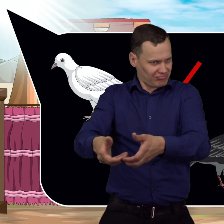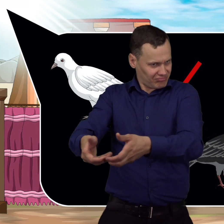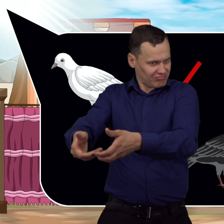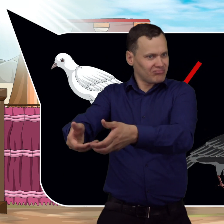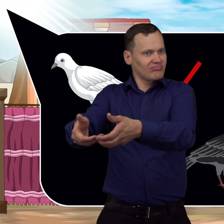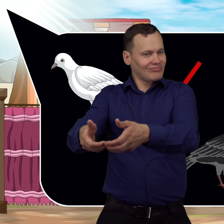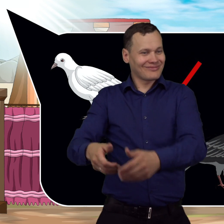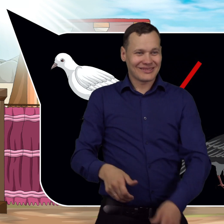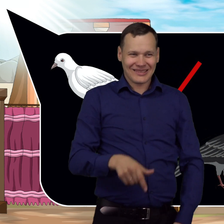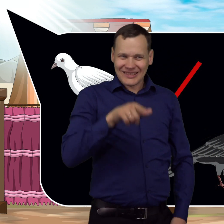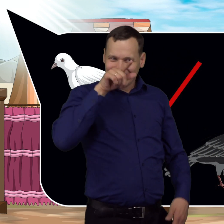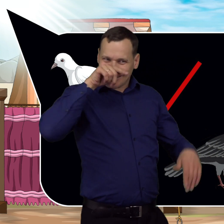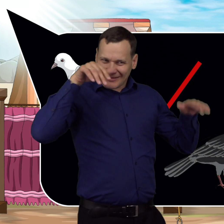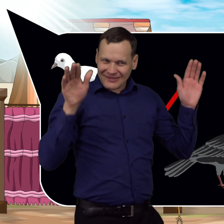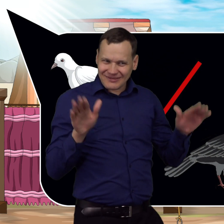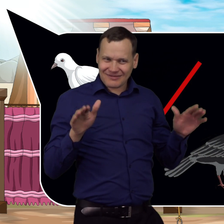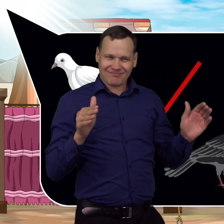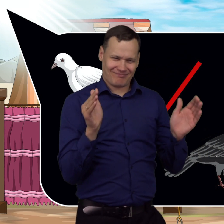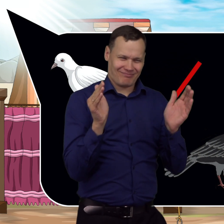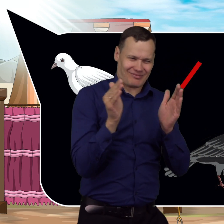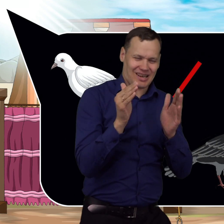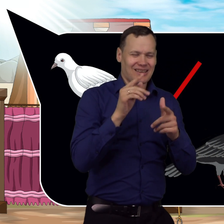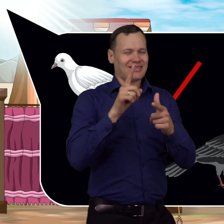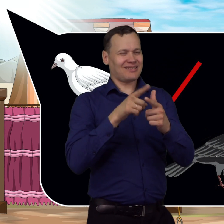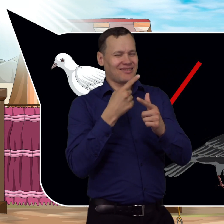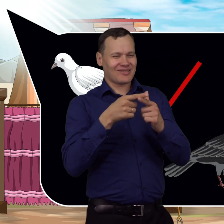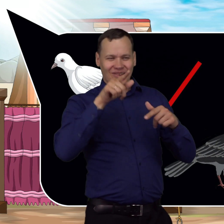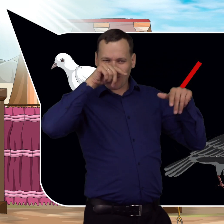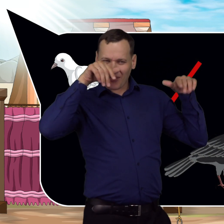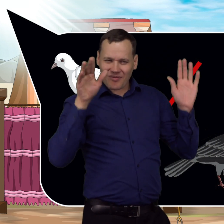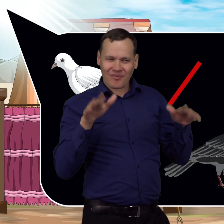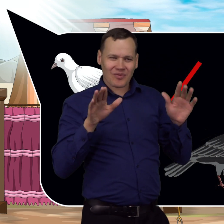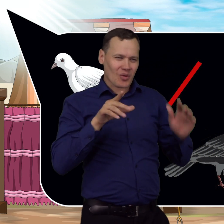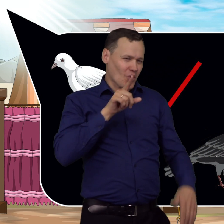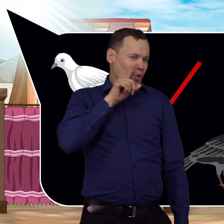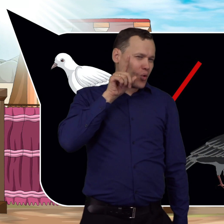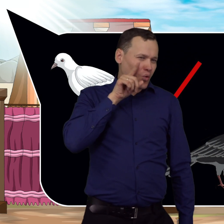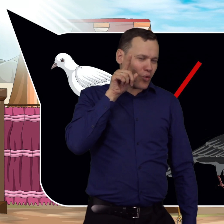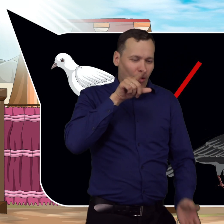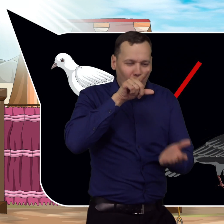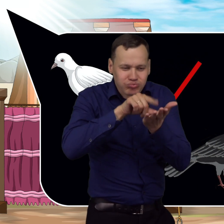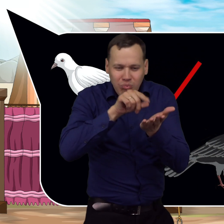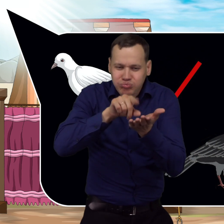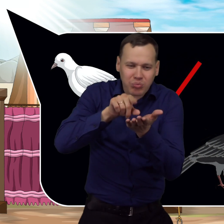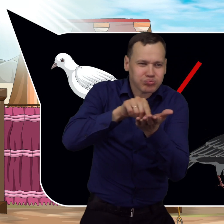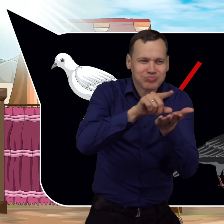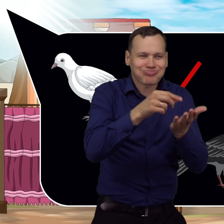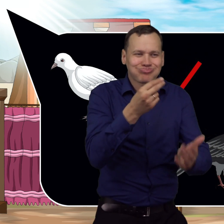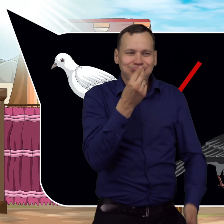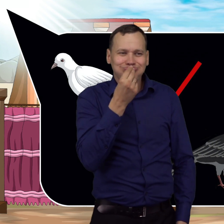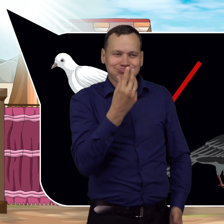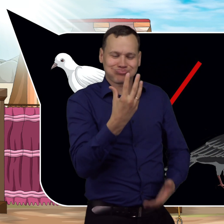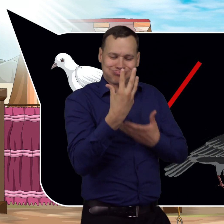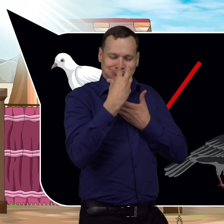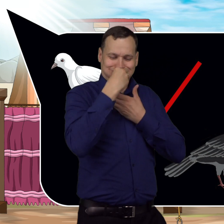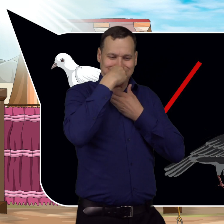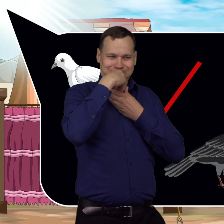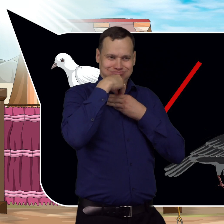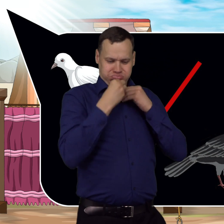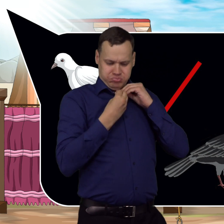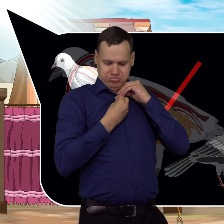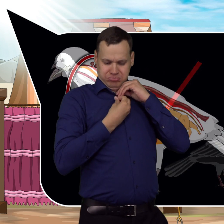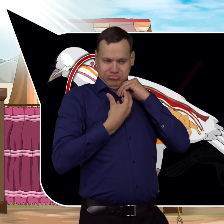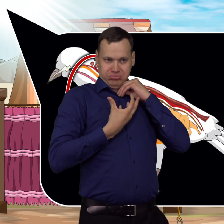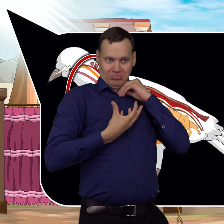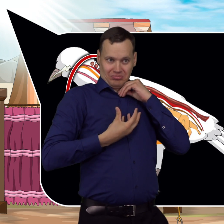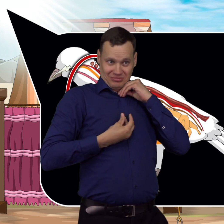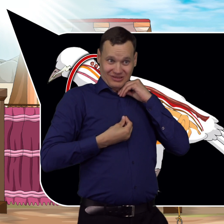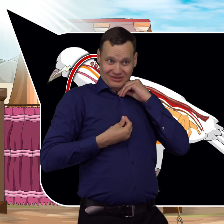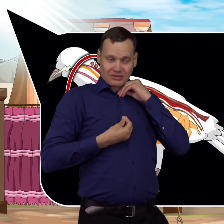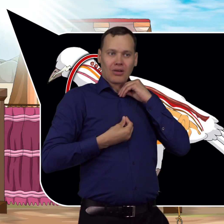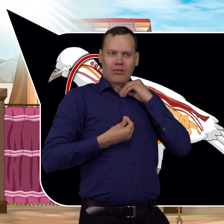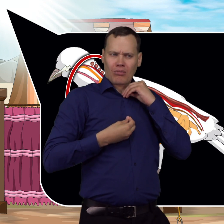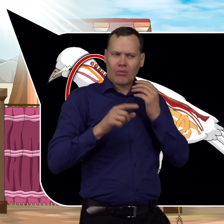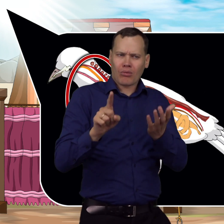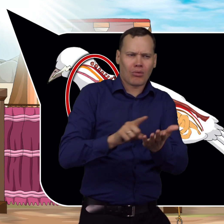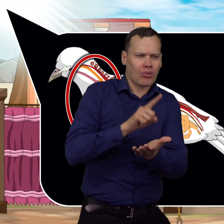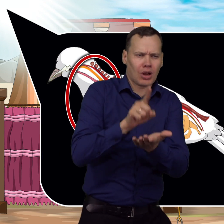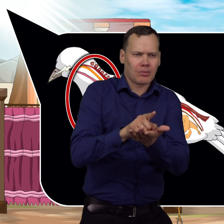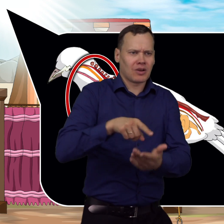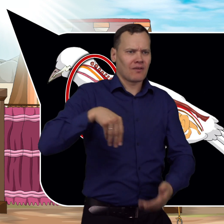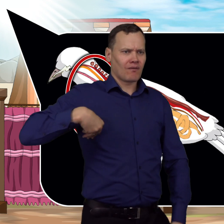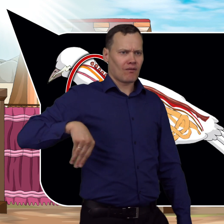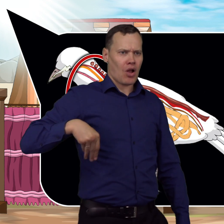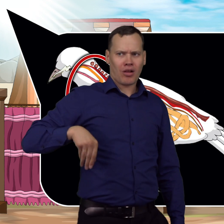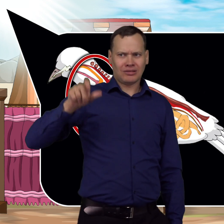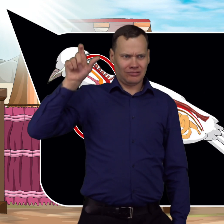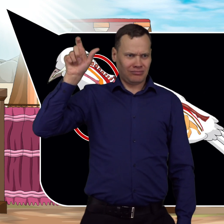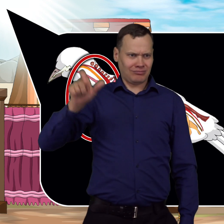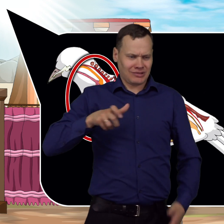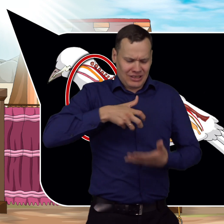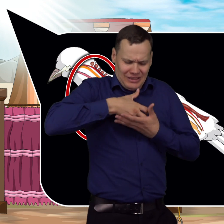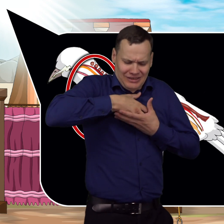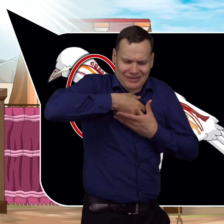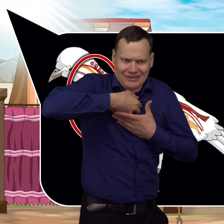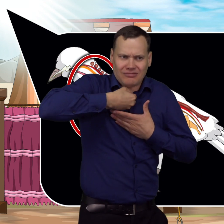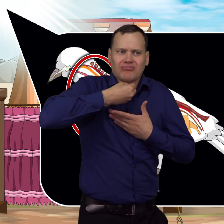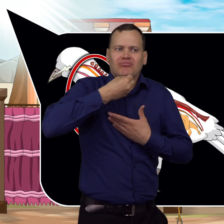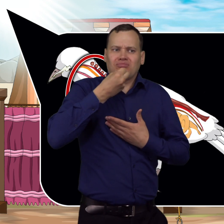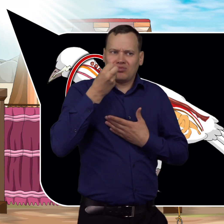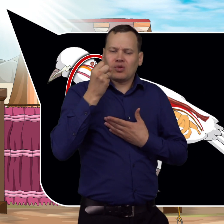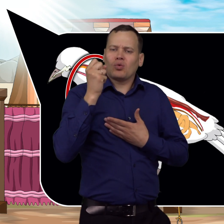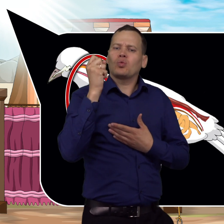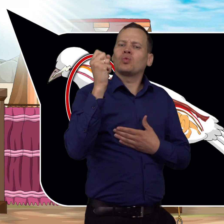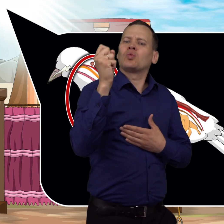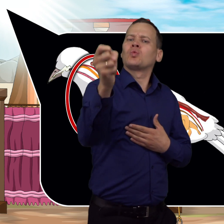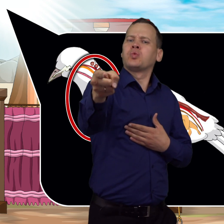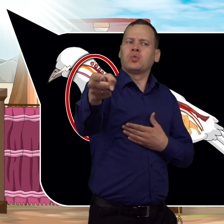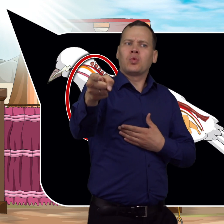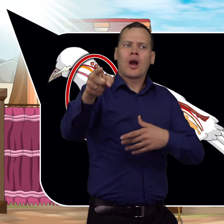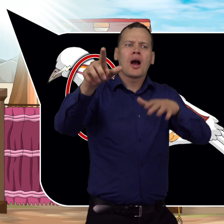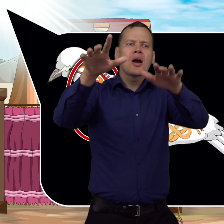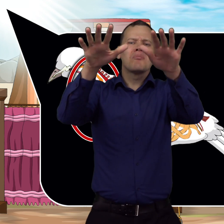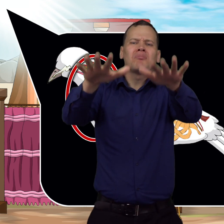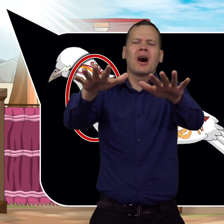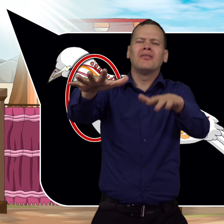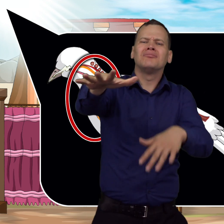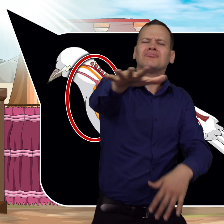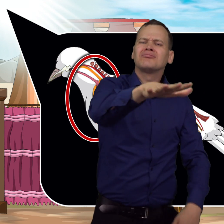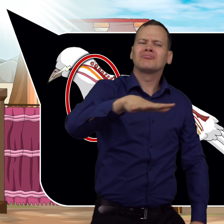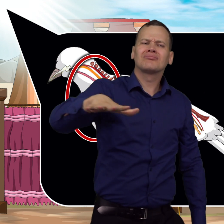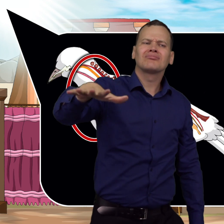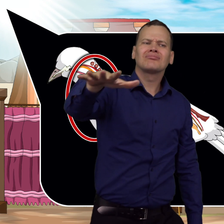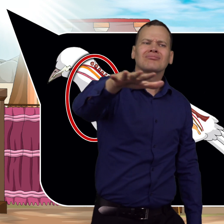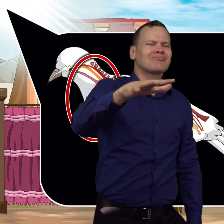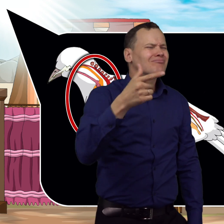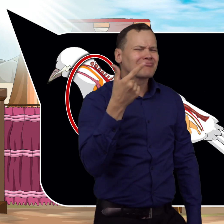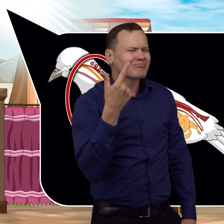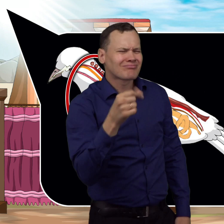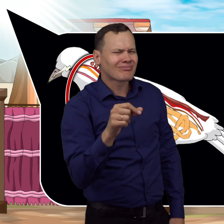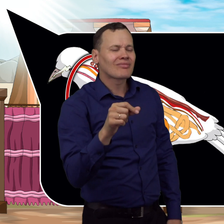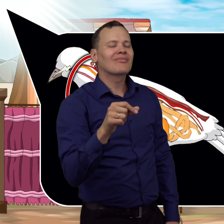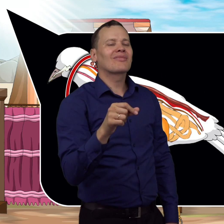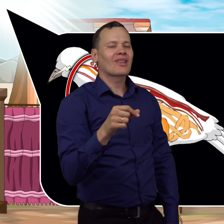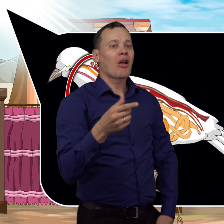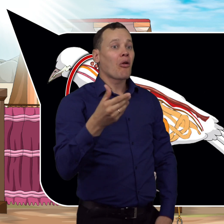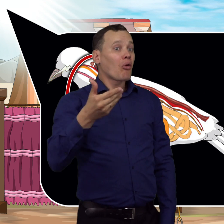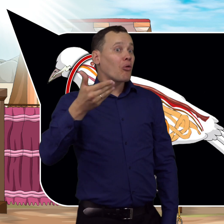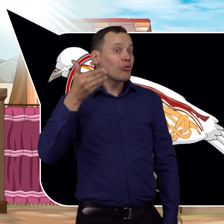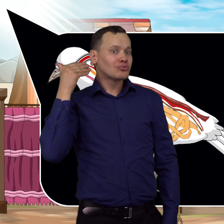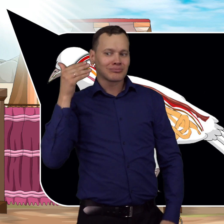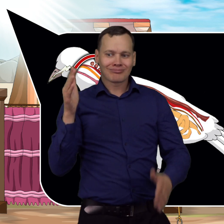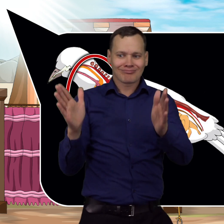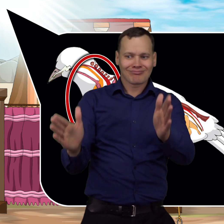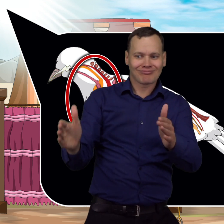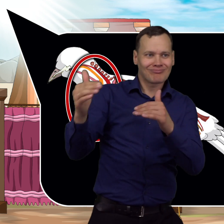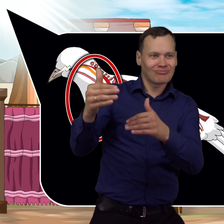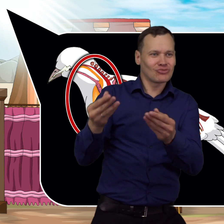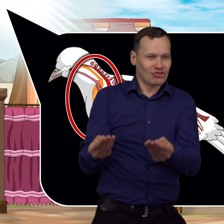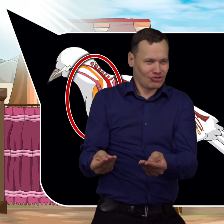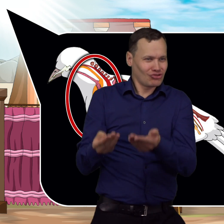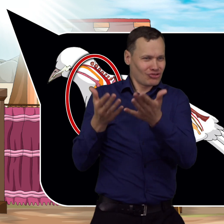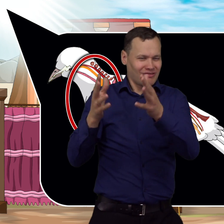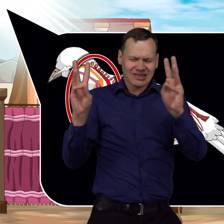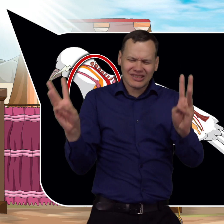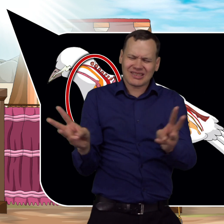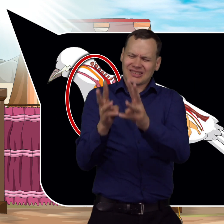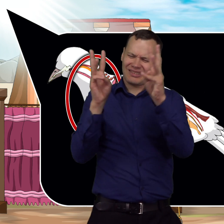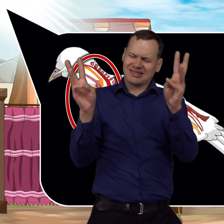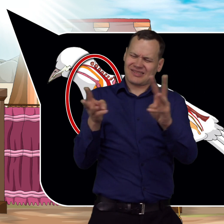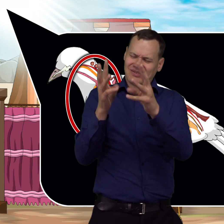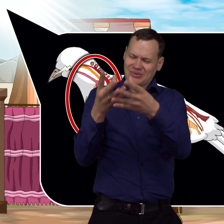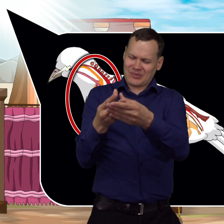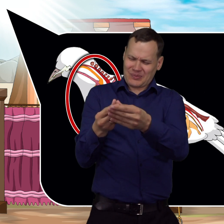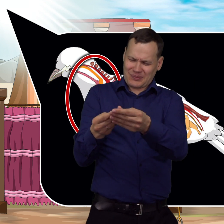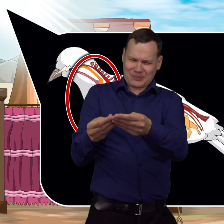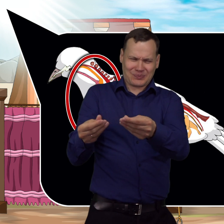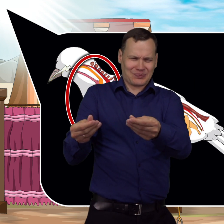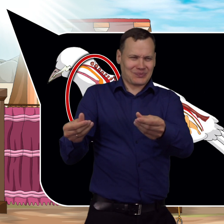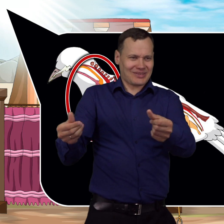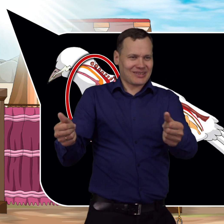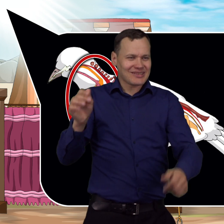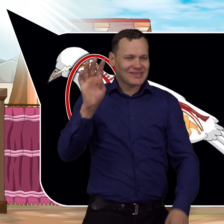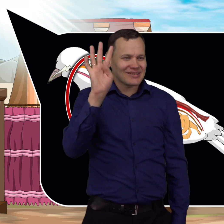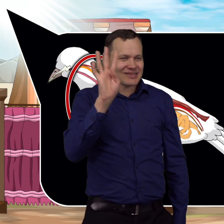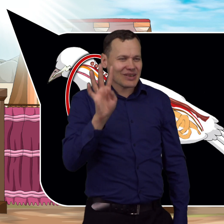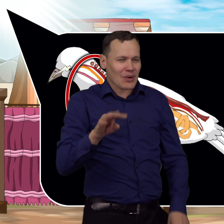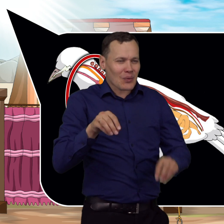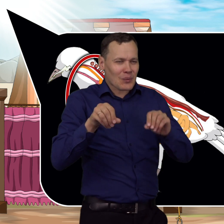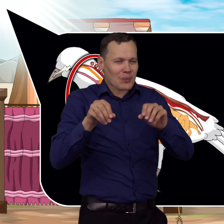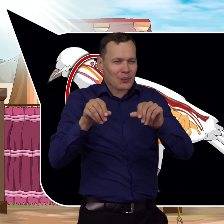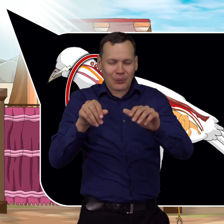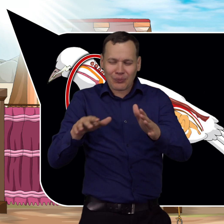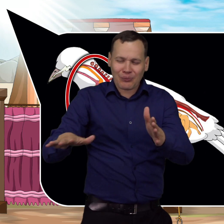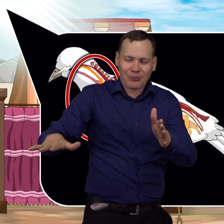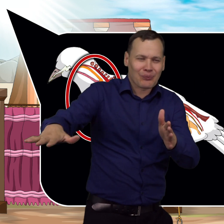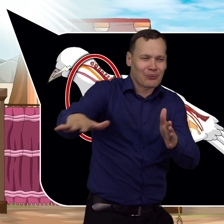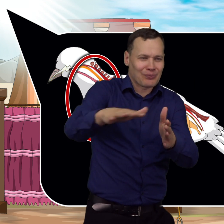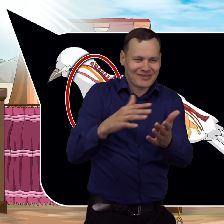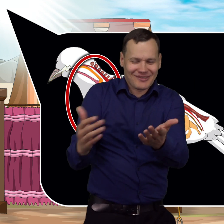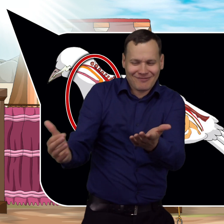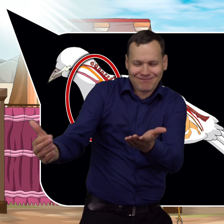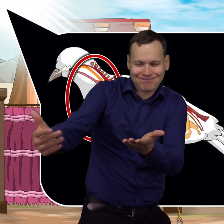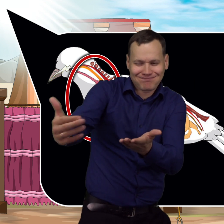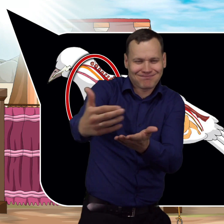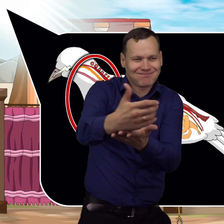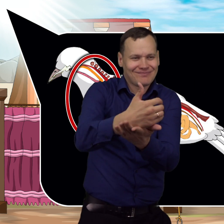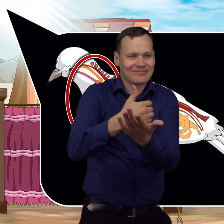its blood should be drained out on the side of the altar.